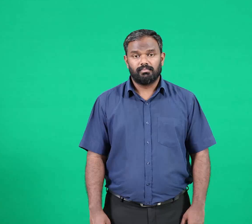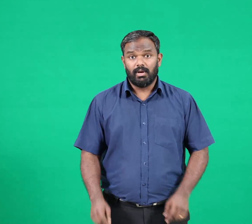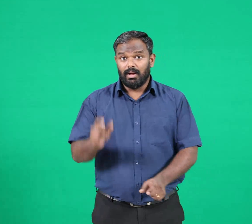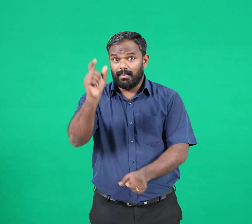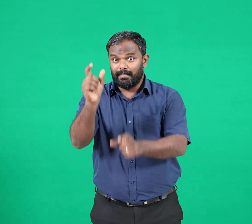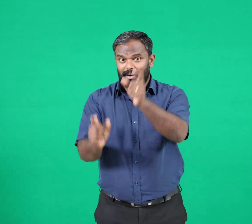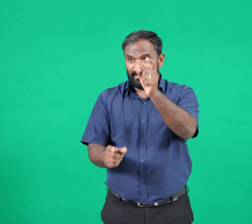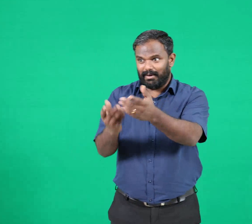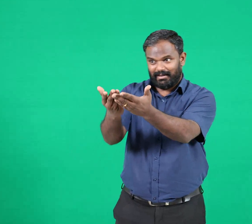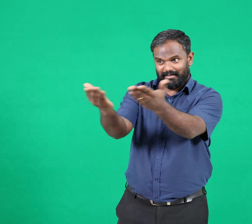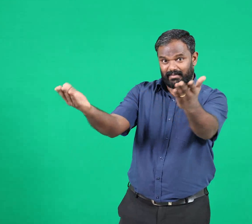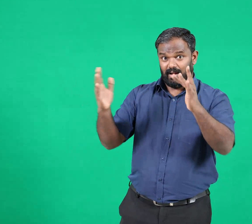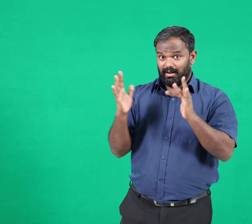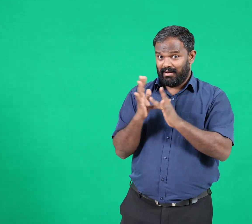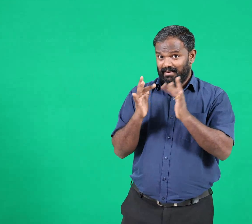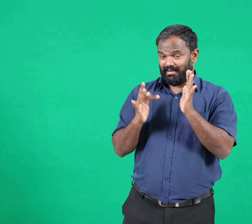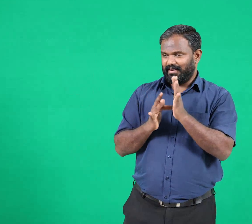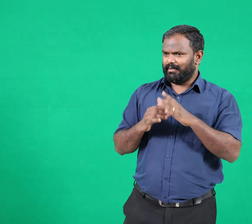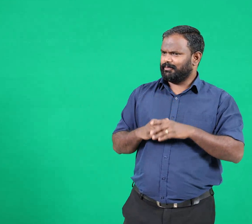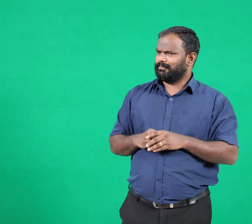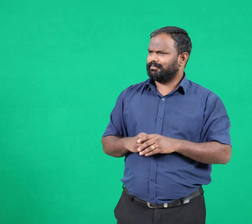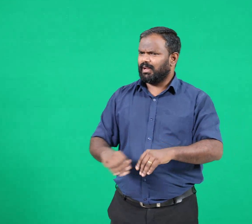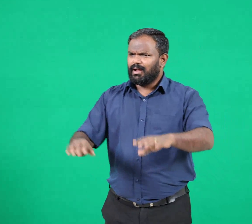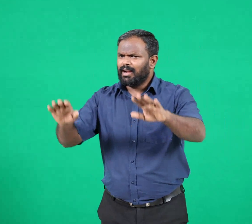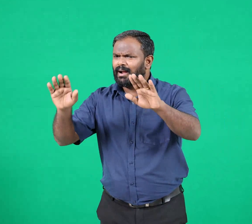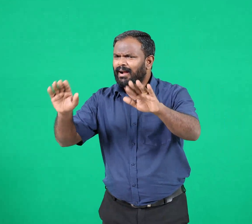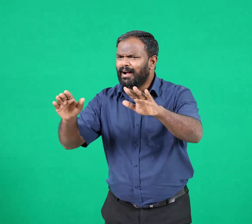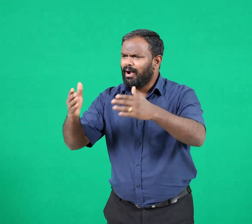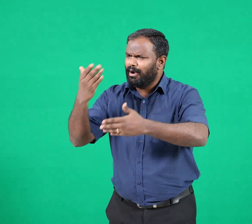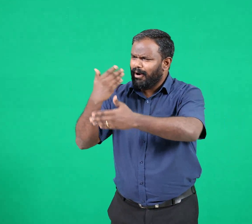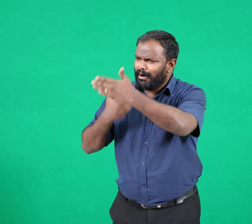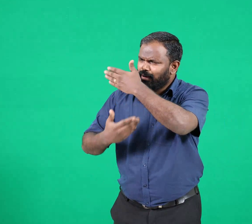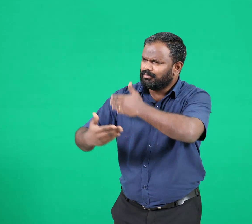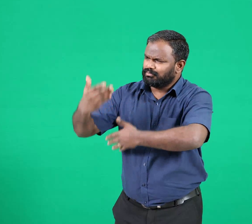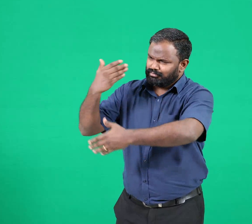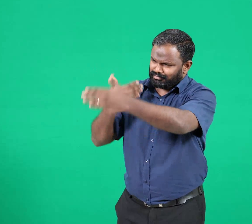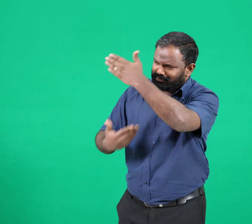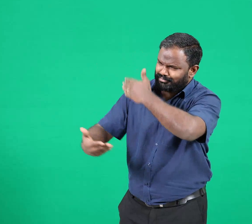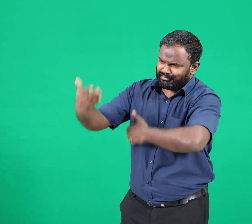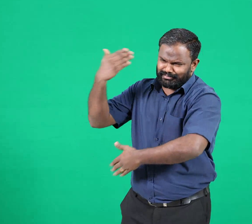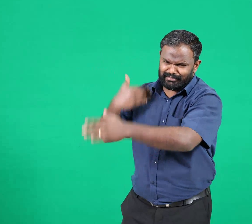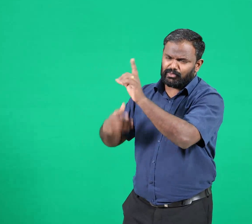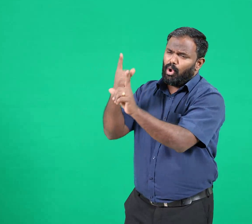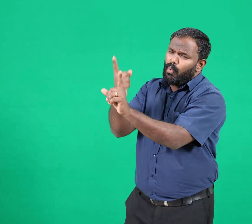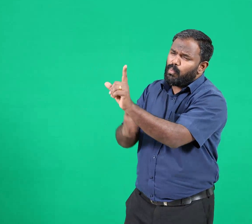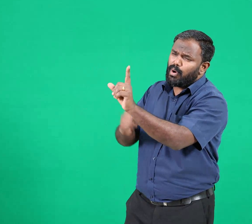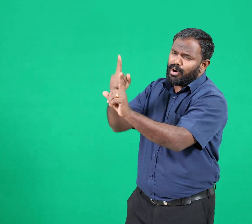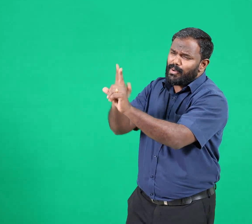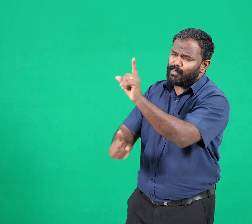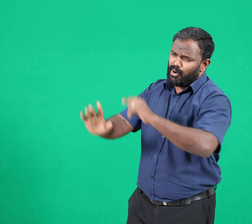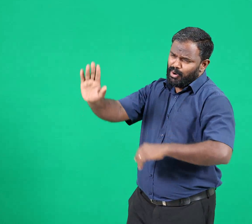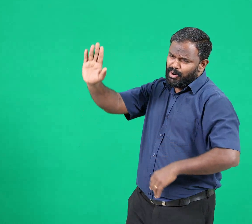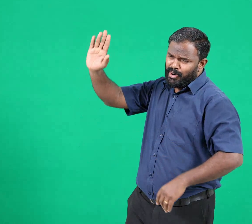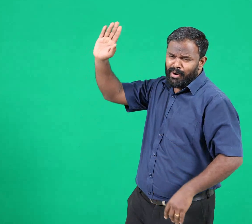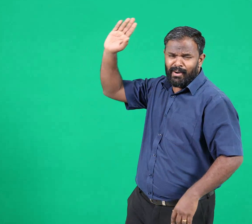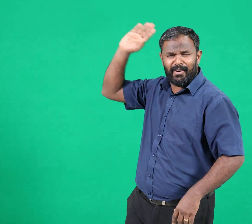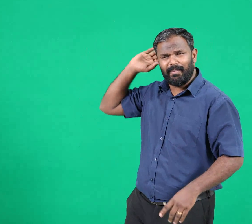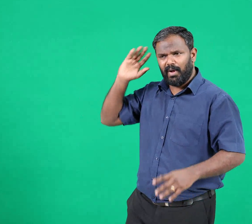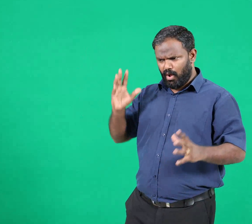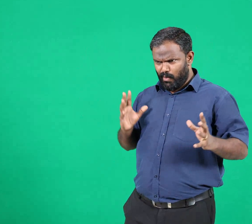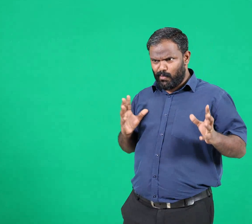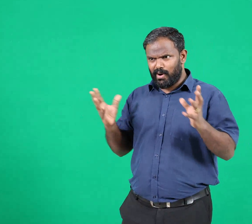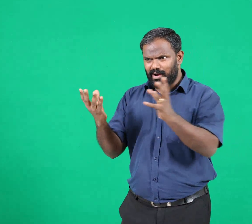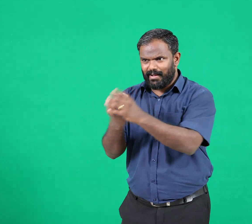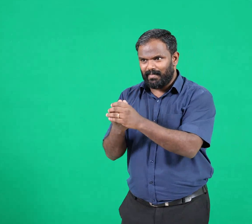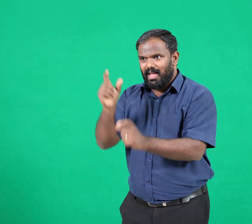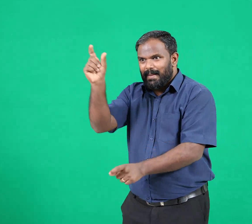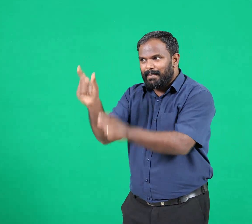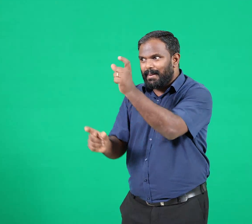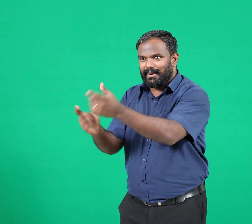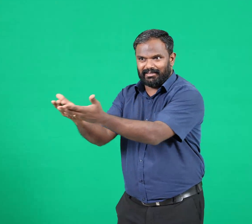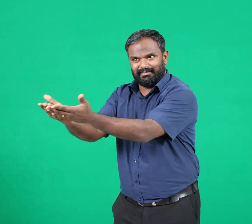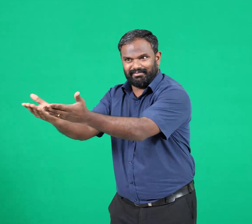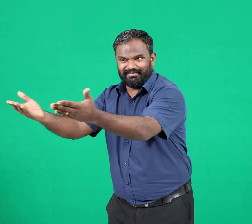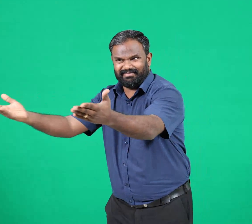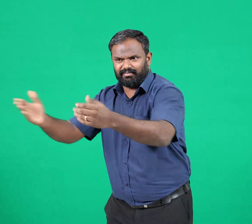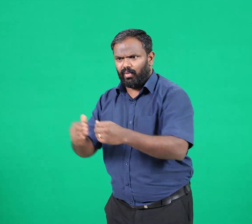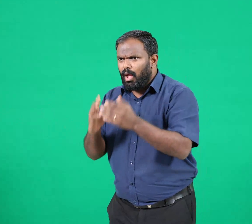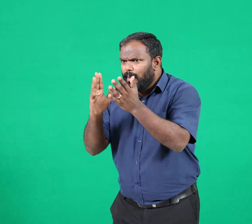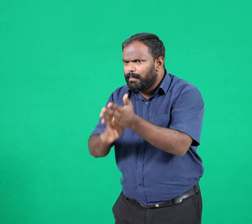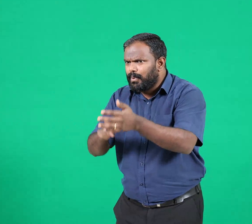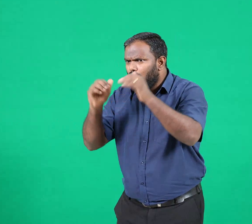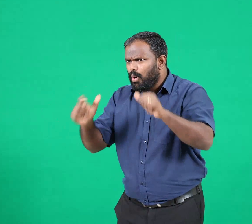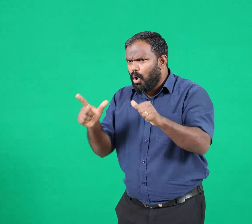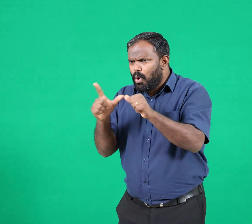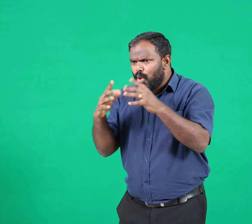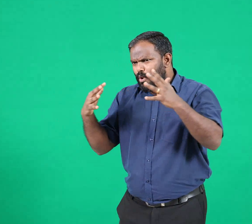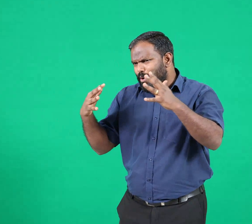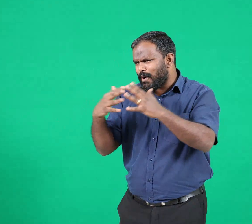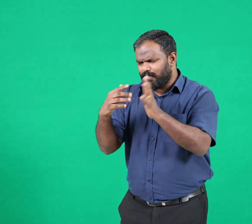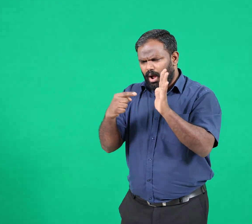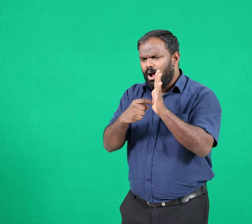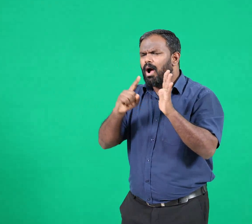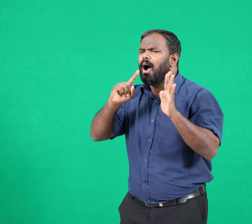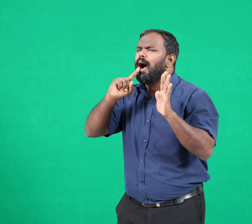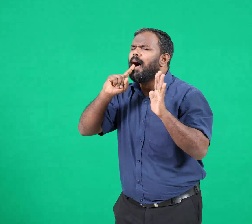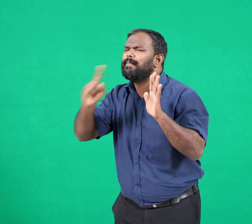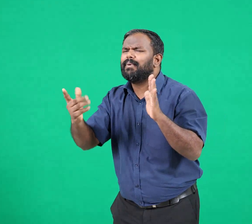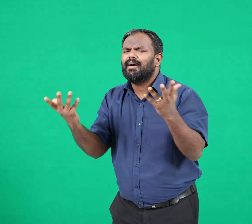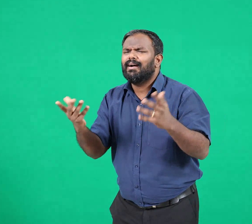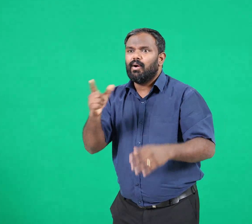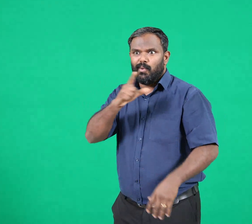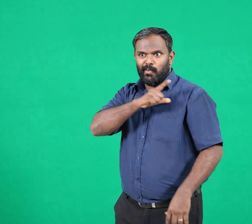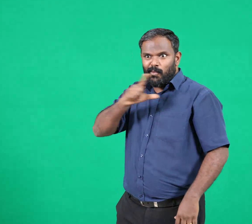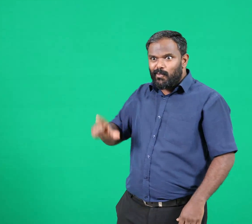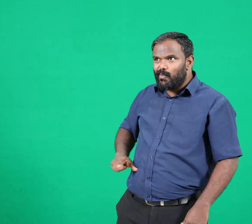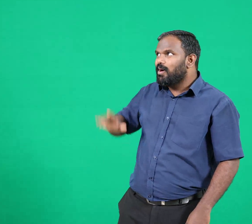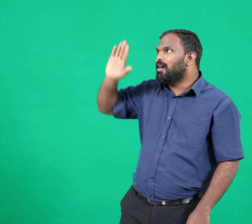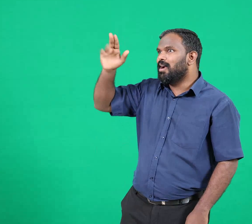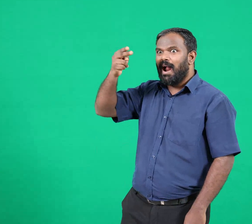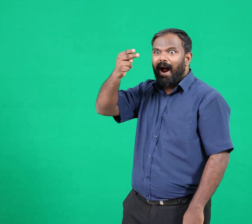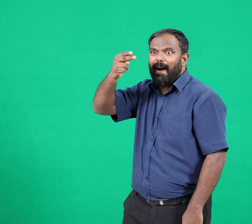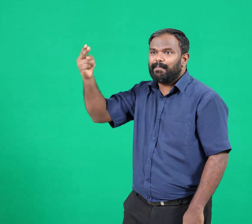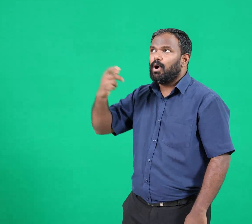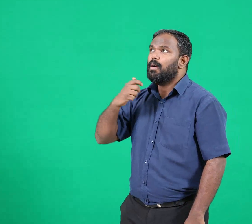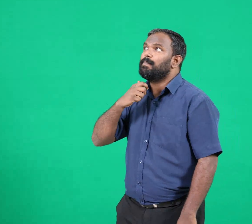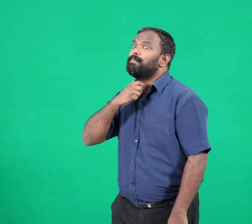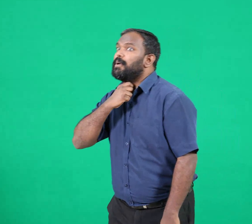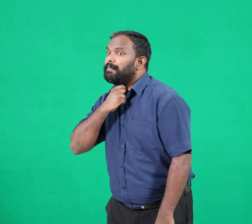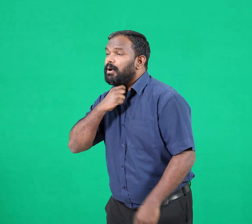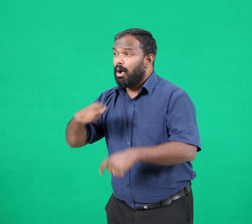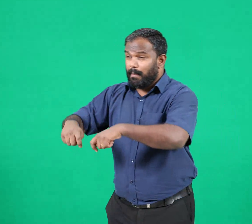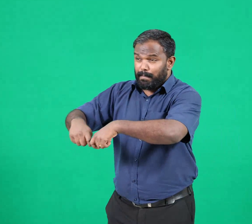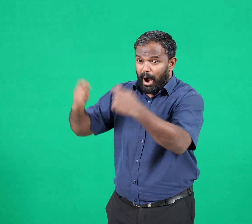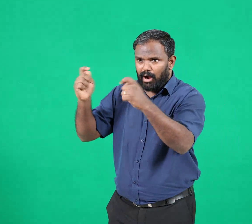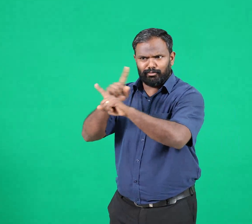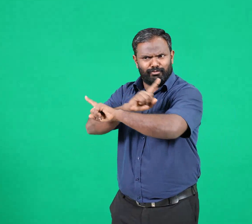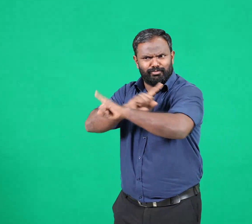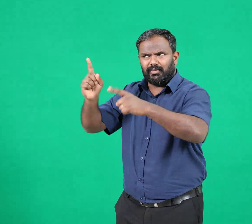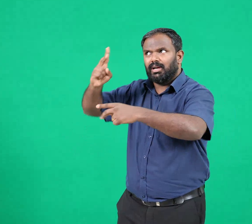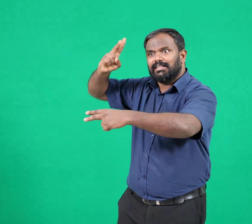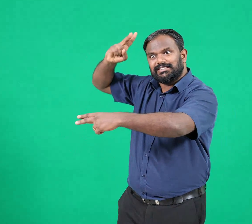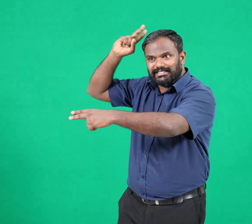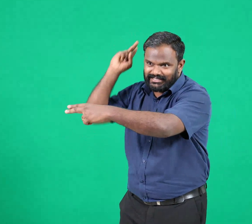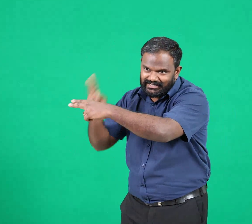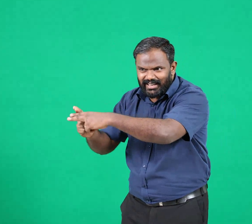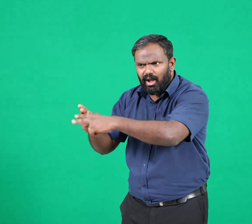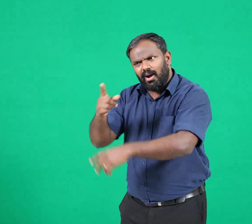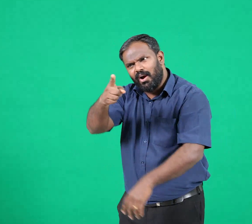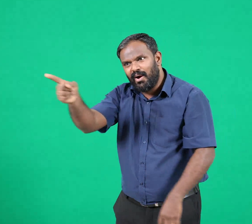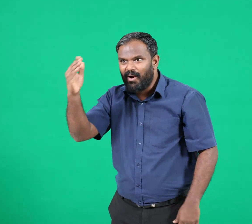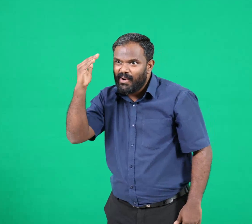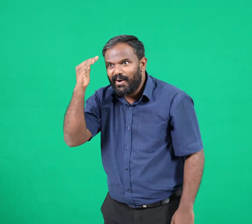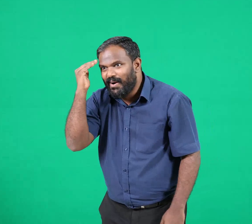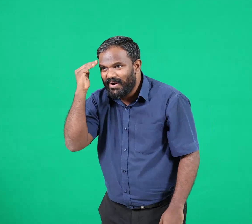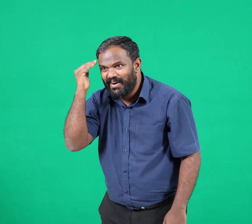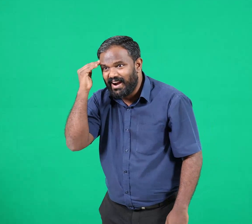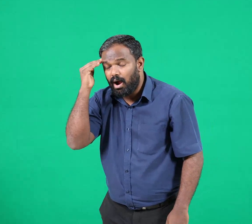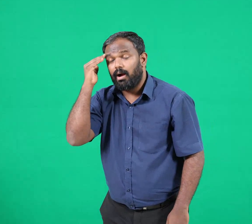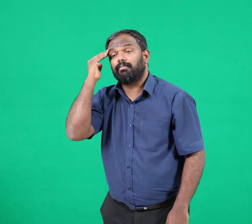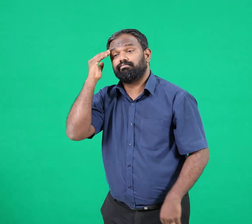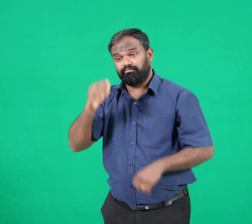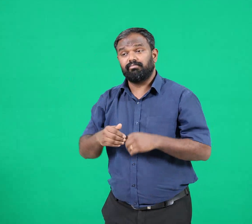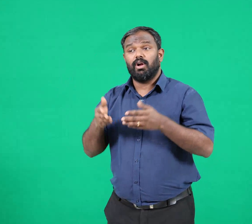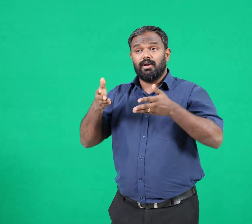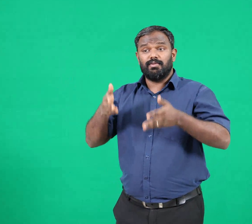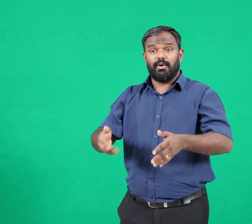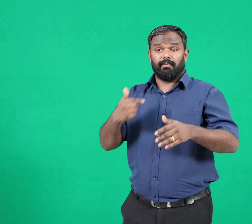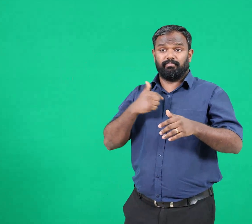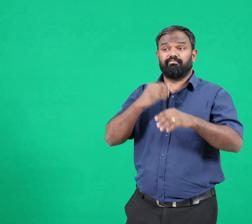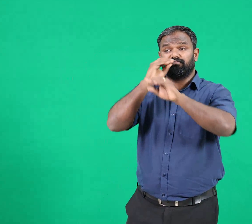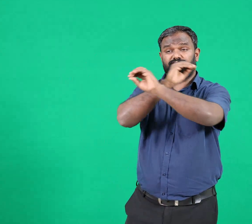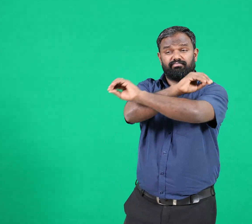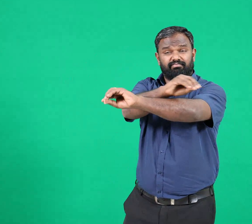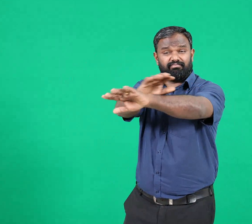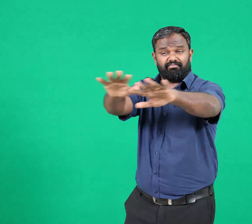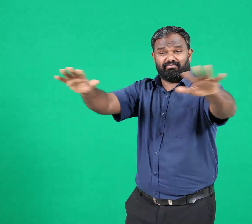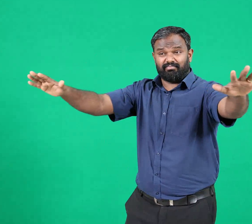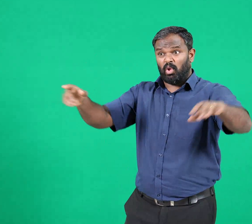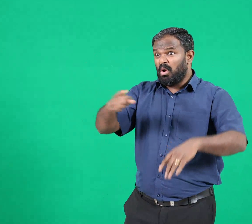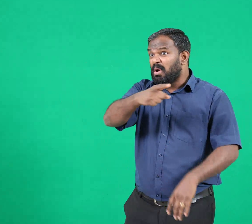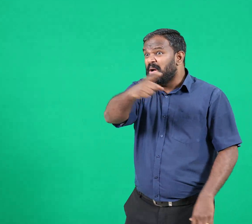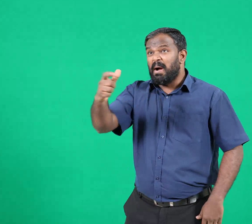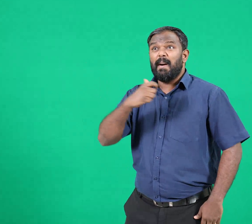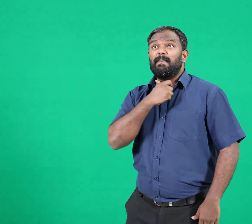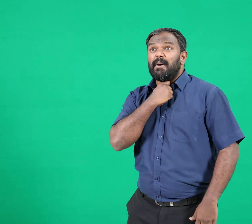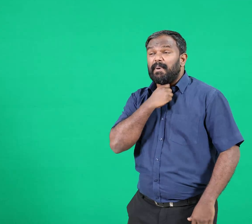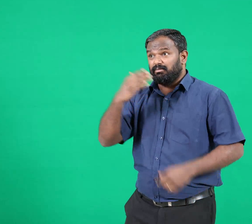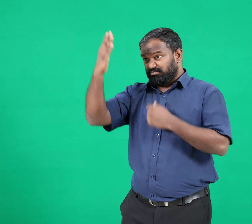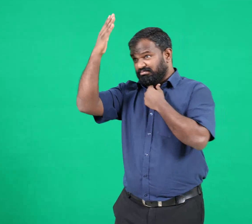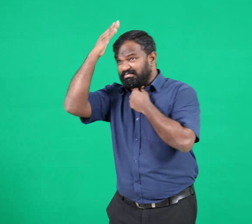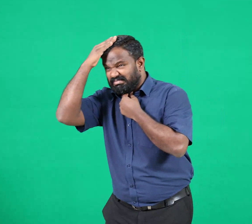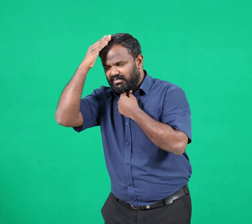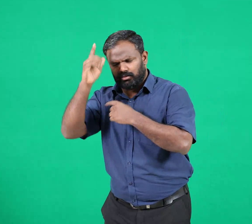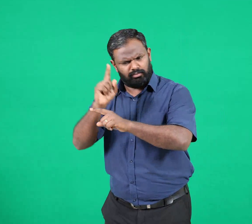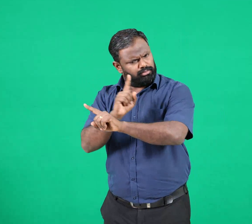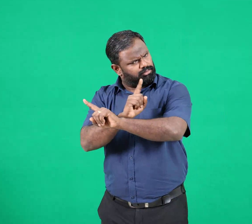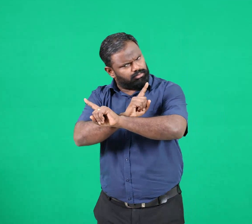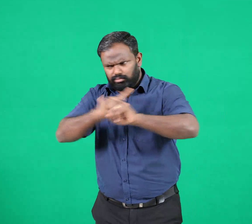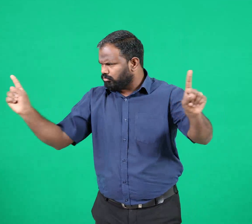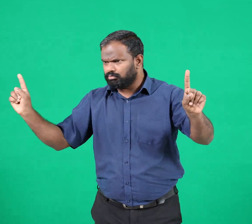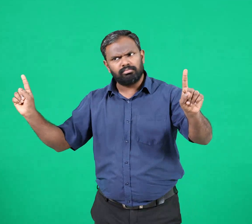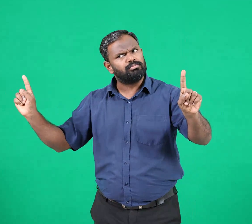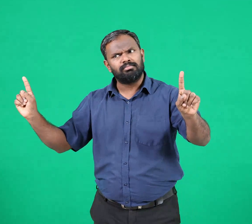Again, you have heard that it was said to the ancients, ' Do not break your oath, but fulfill your vows to the Lord.'